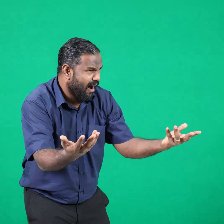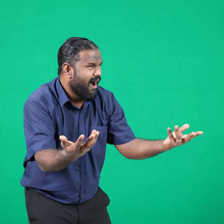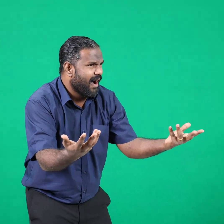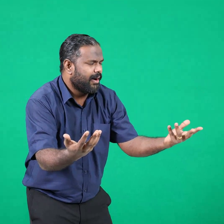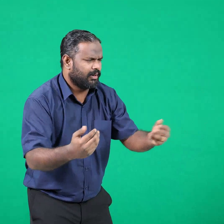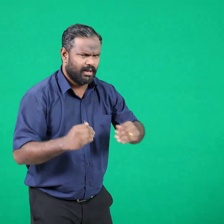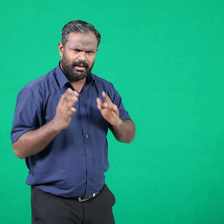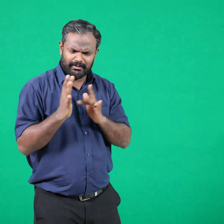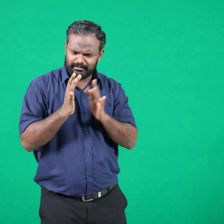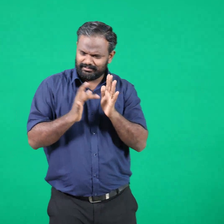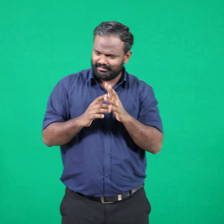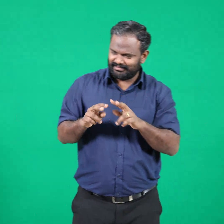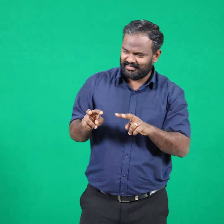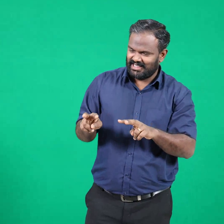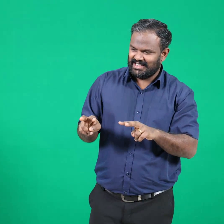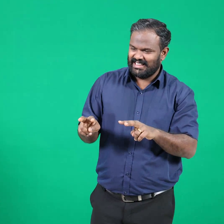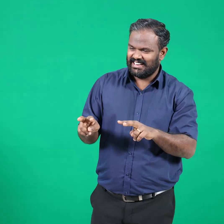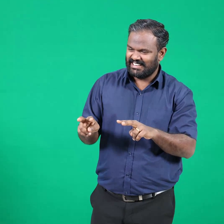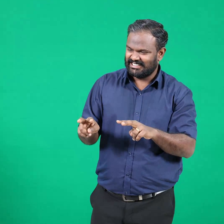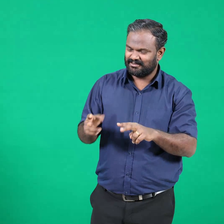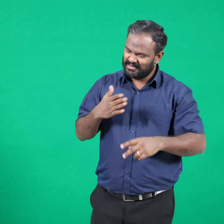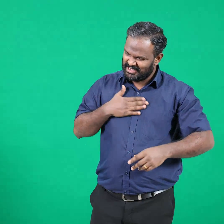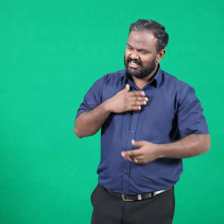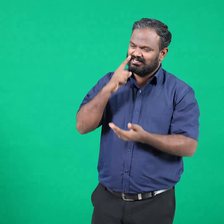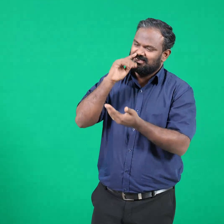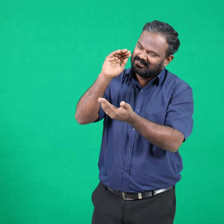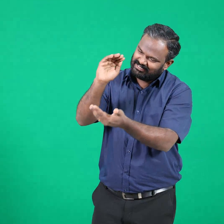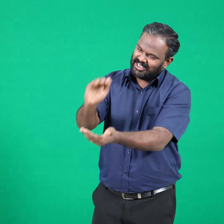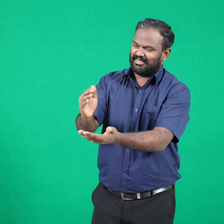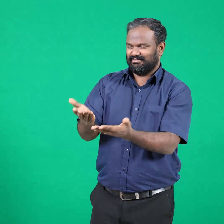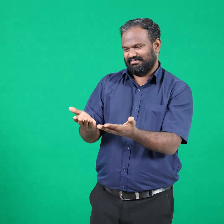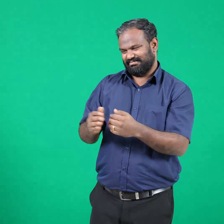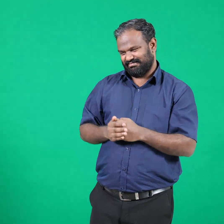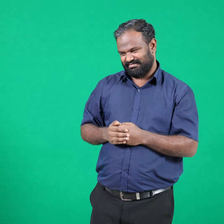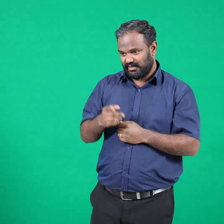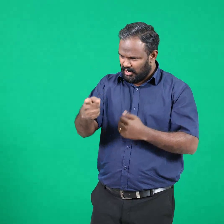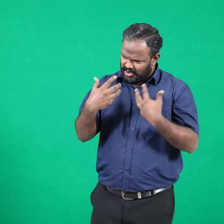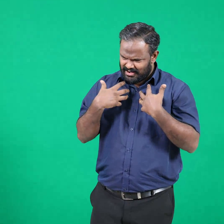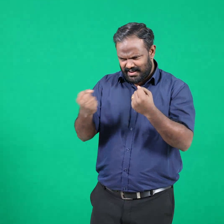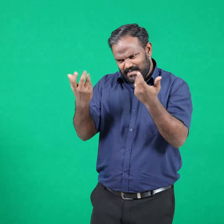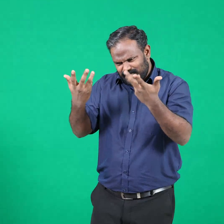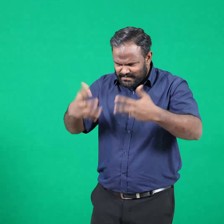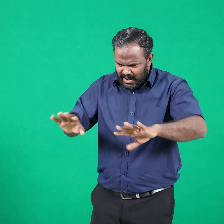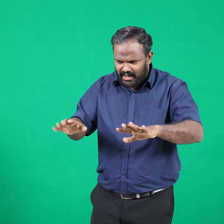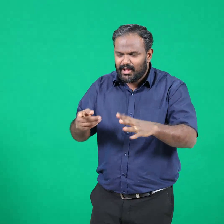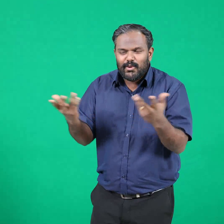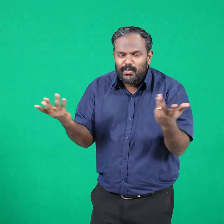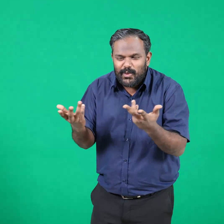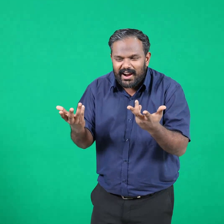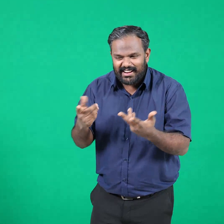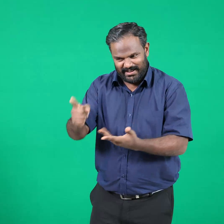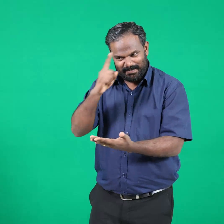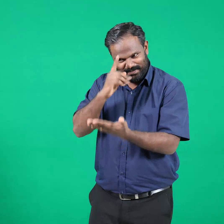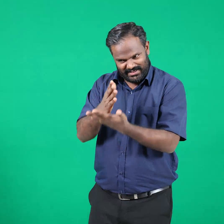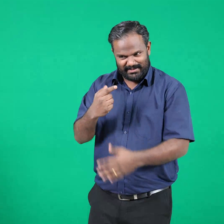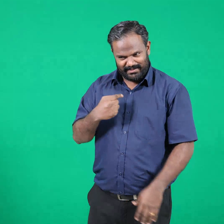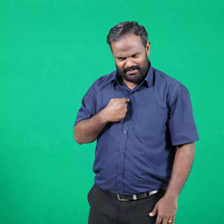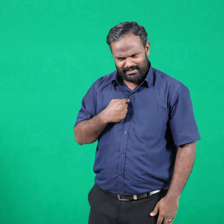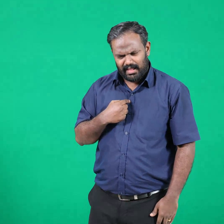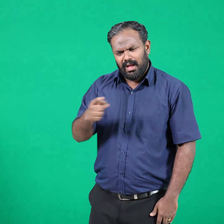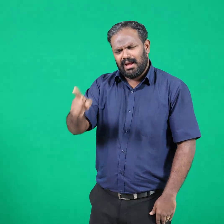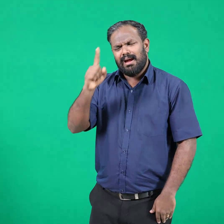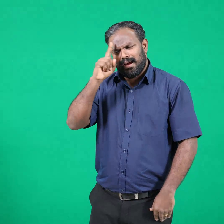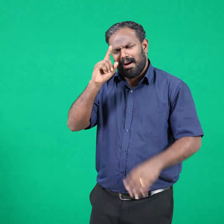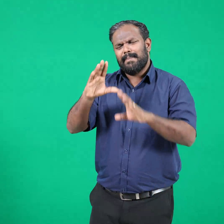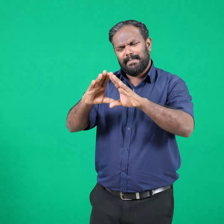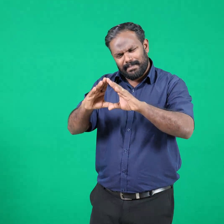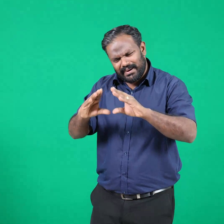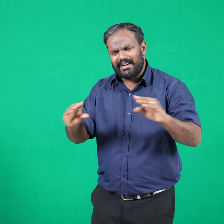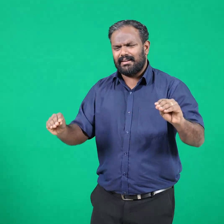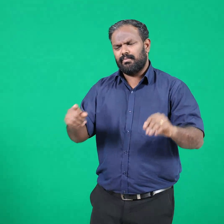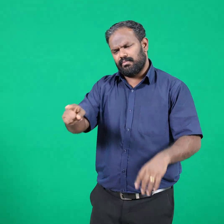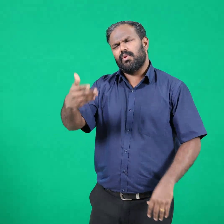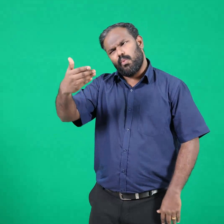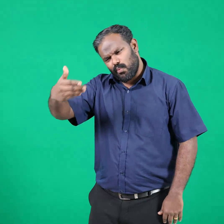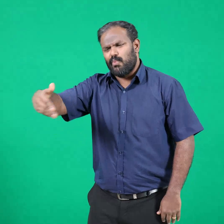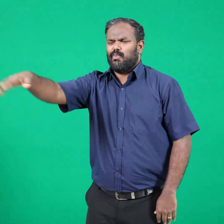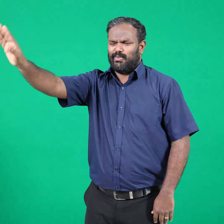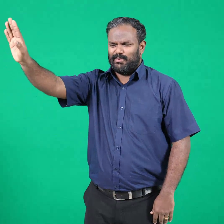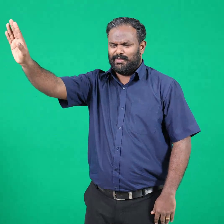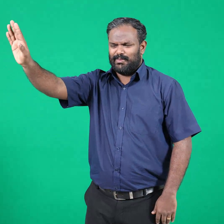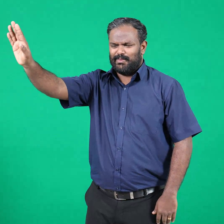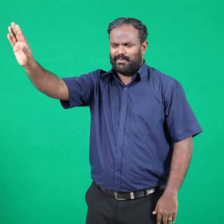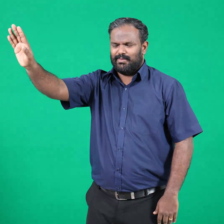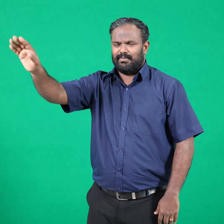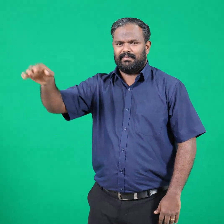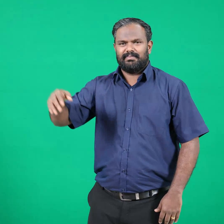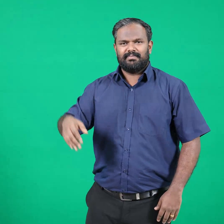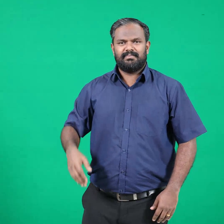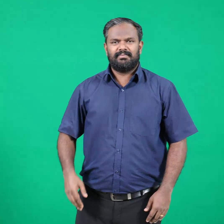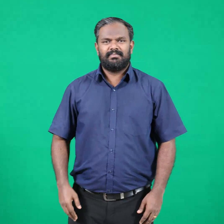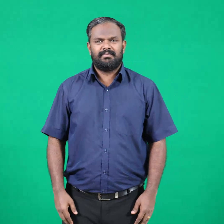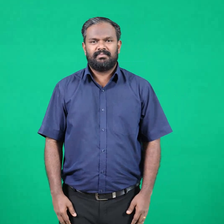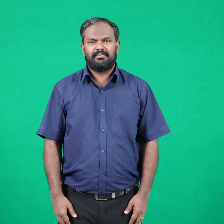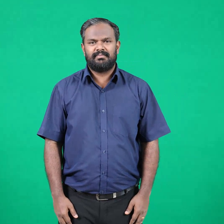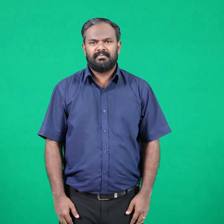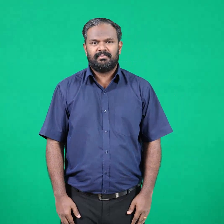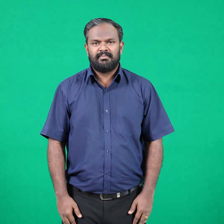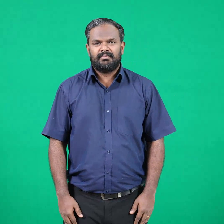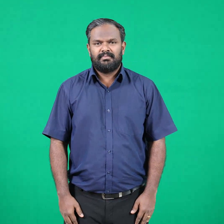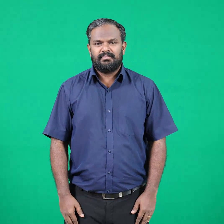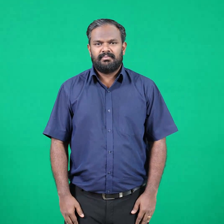"Daughter," said Jesus, "your faith has healed you. Go in peace."